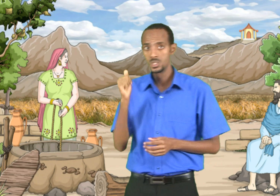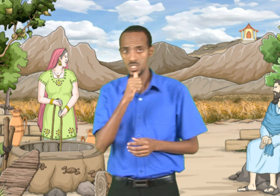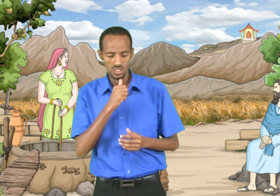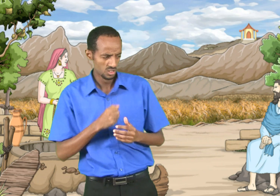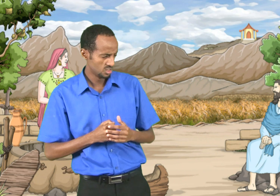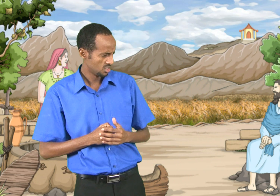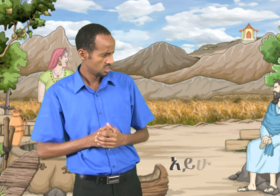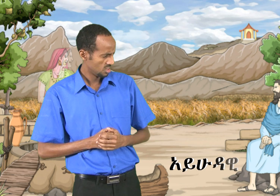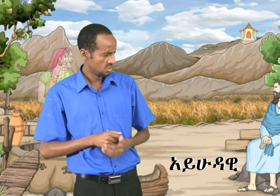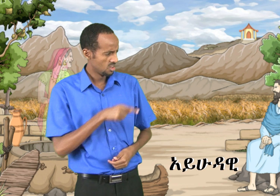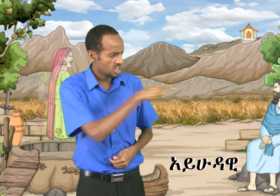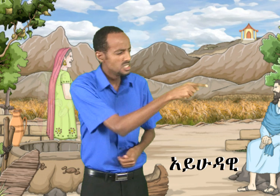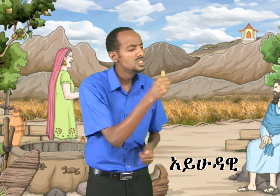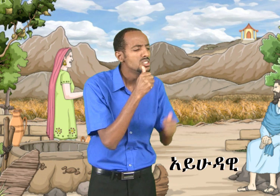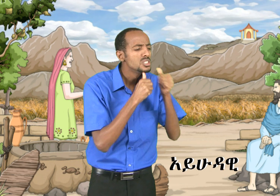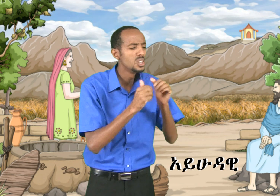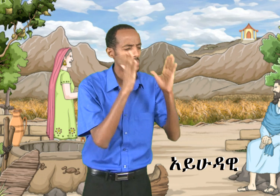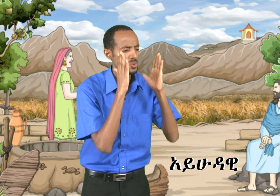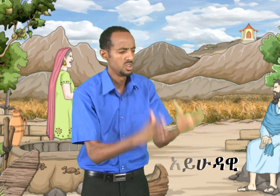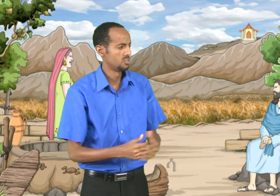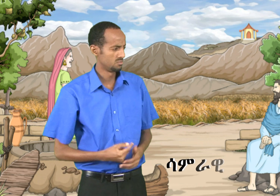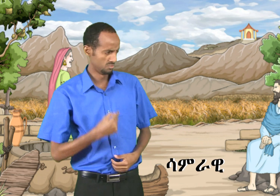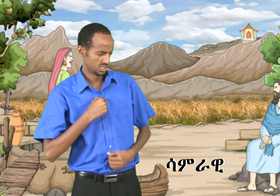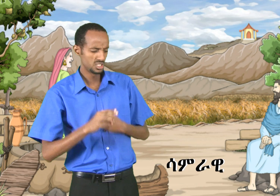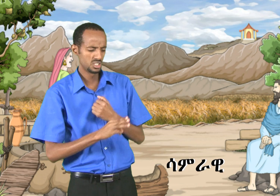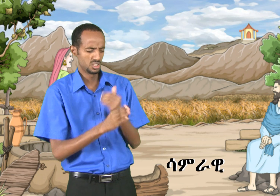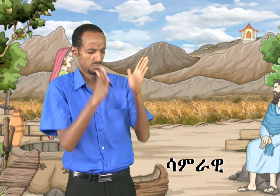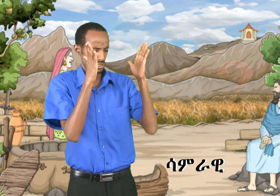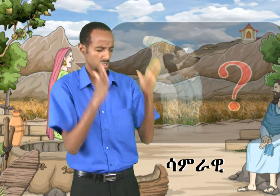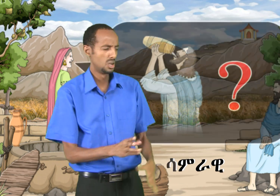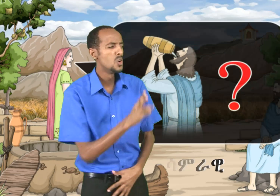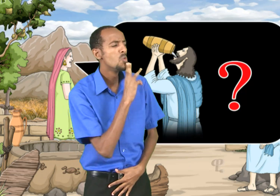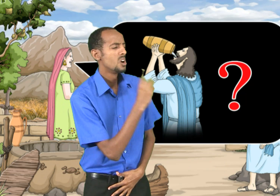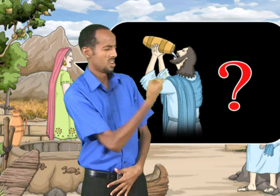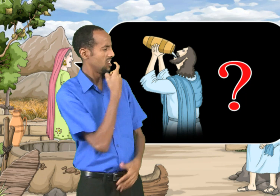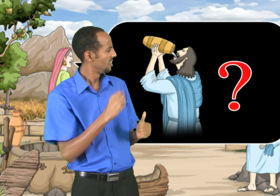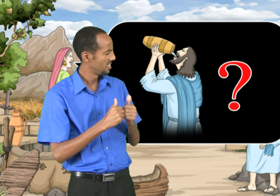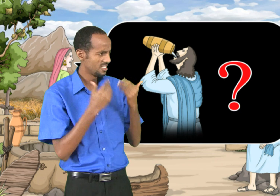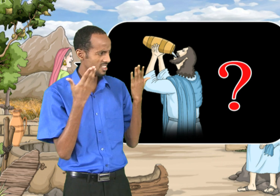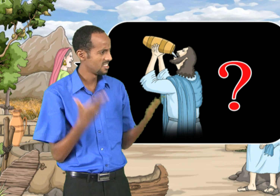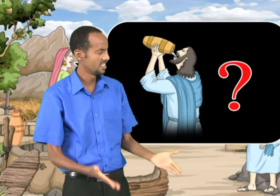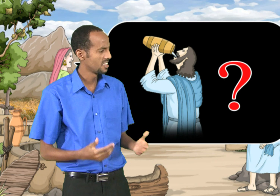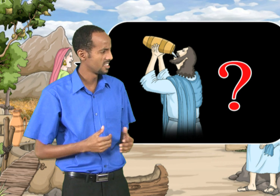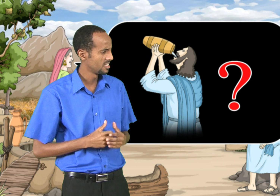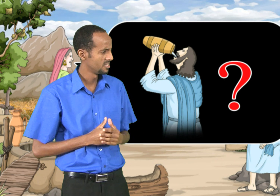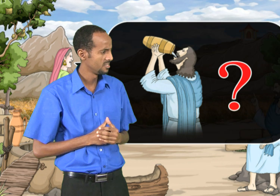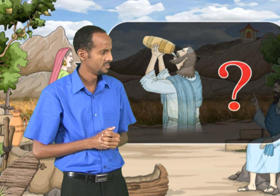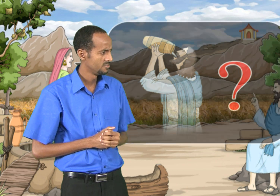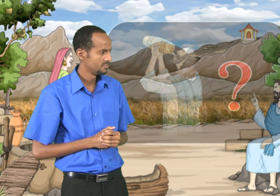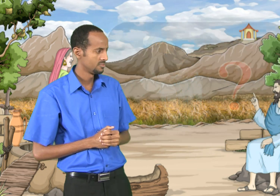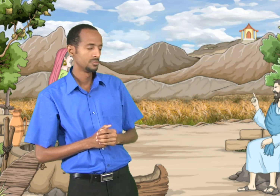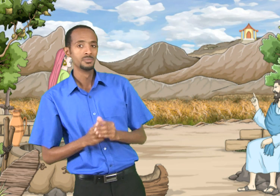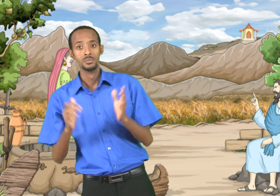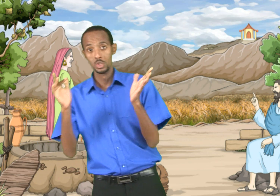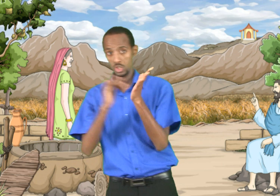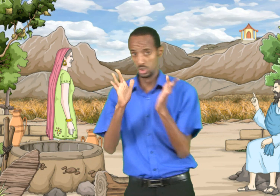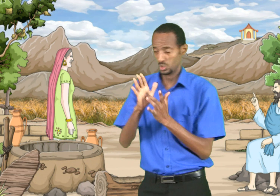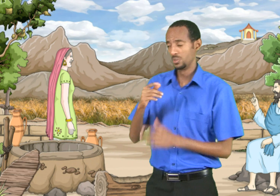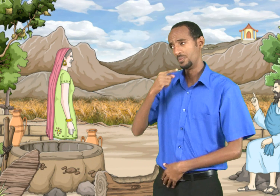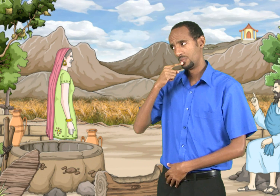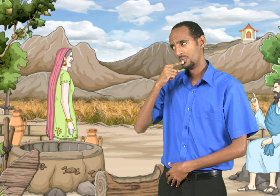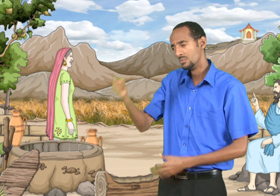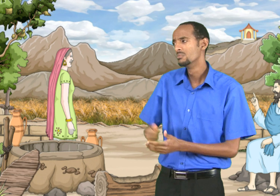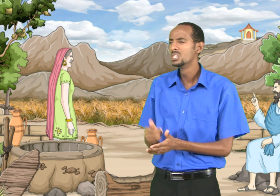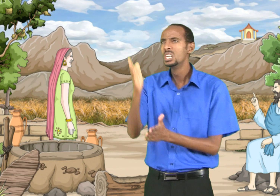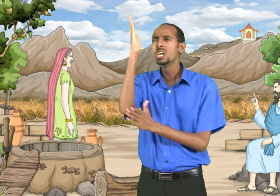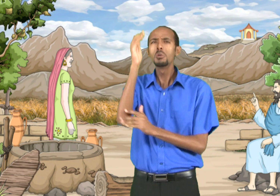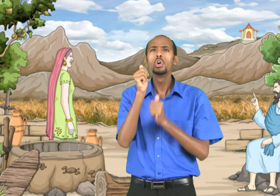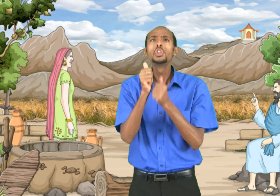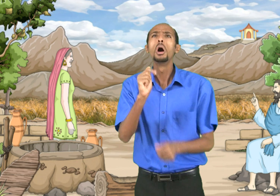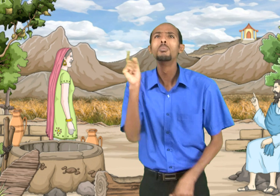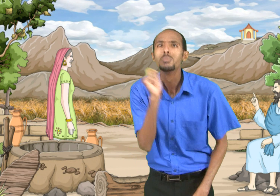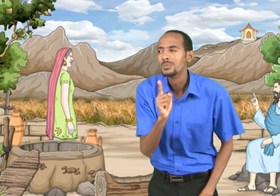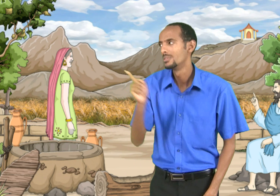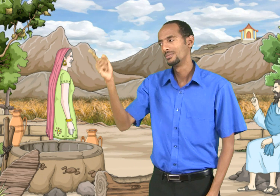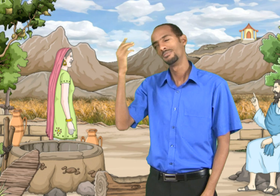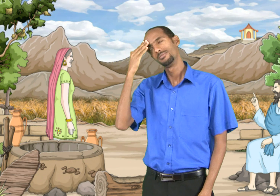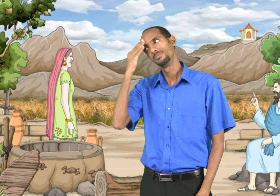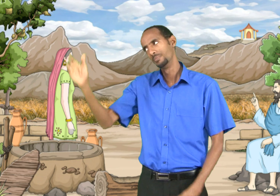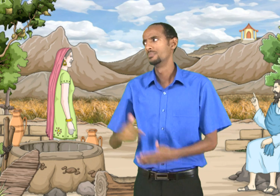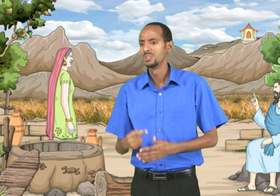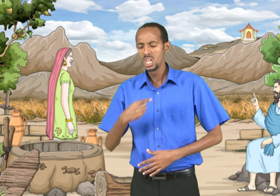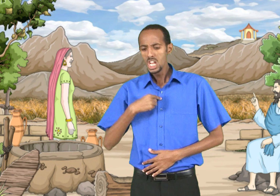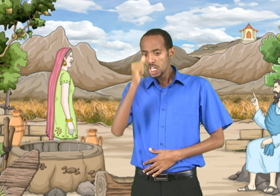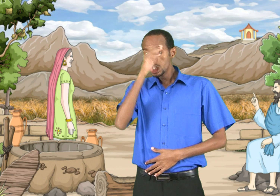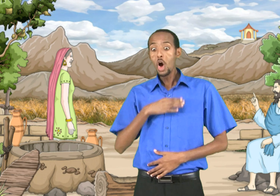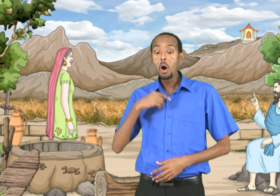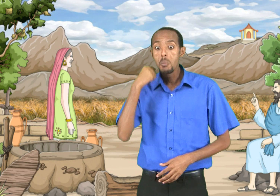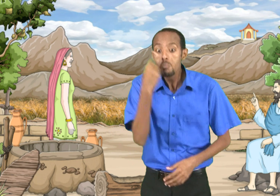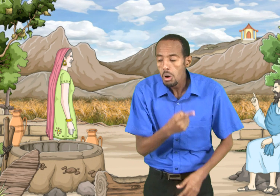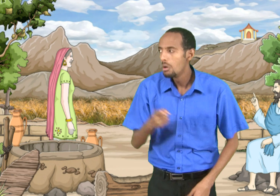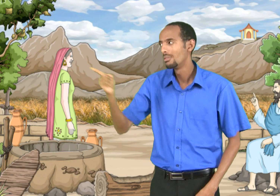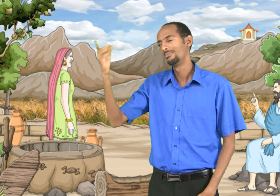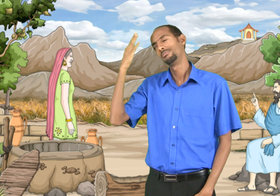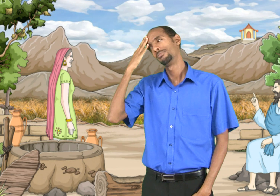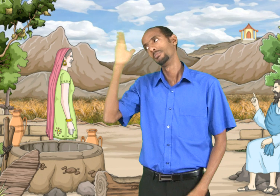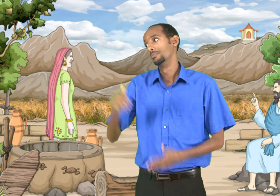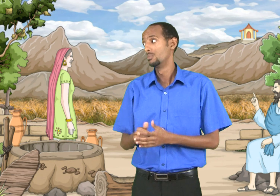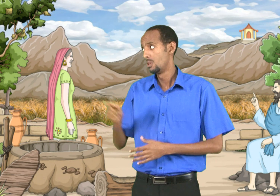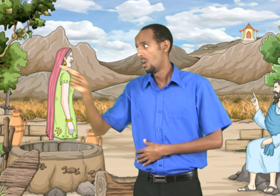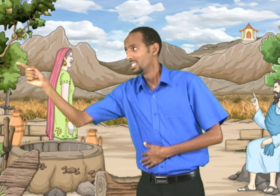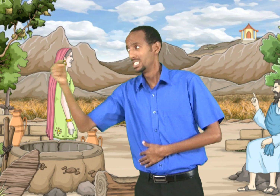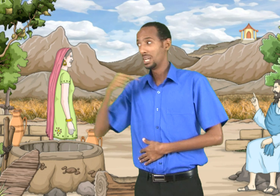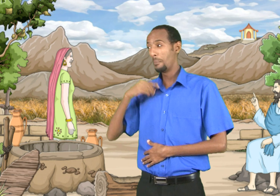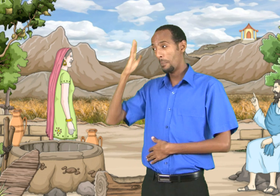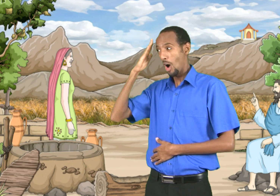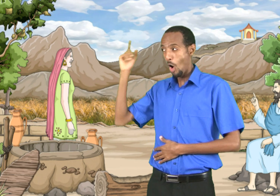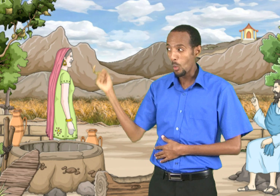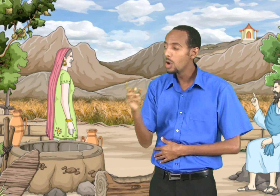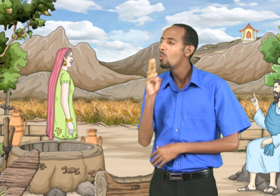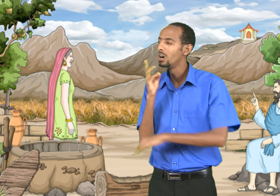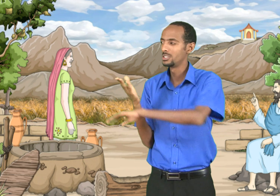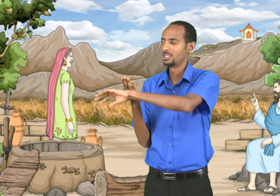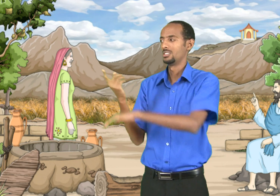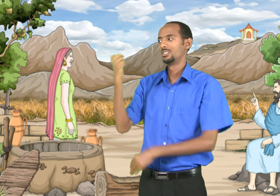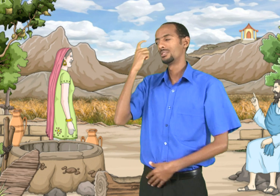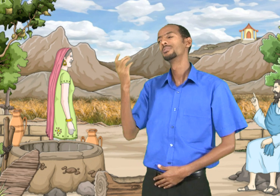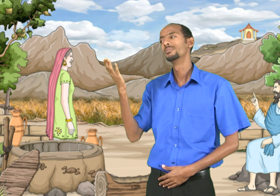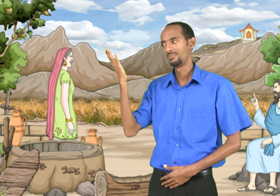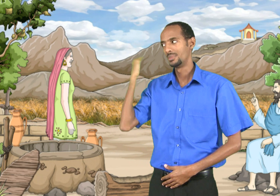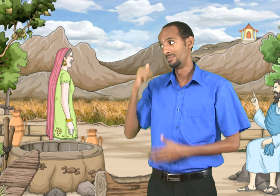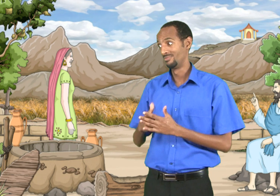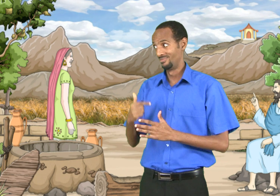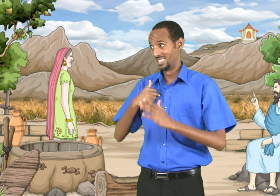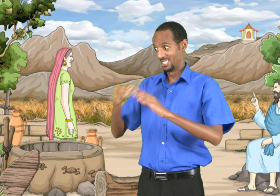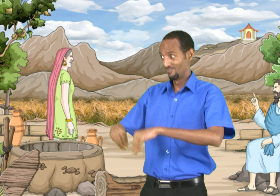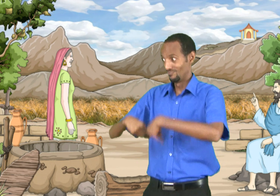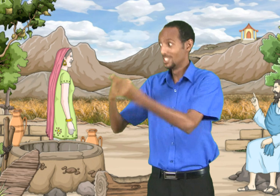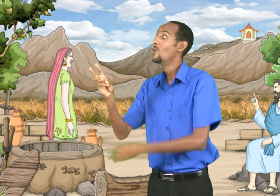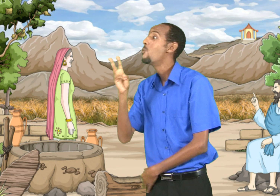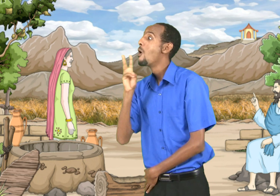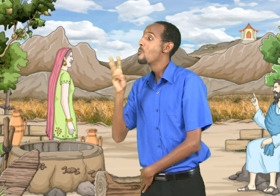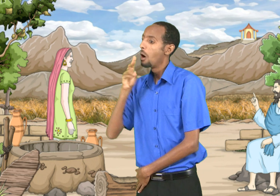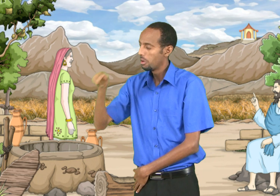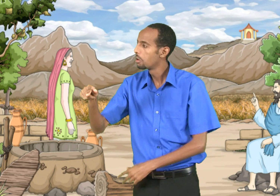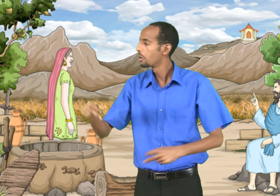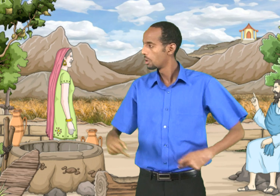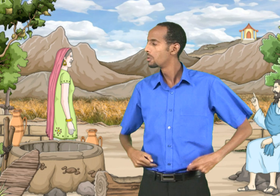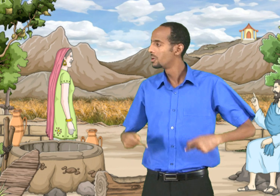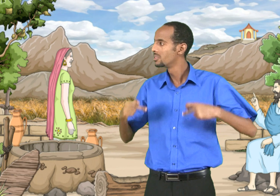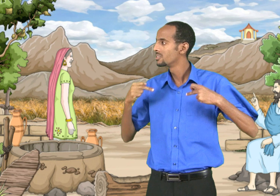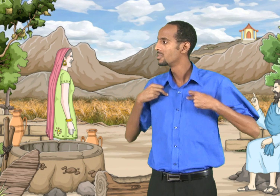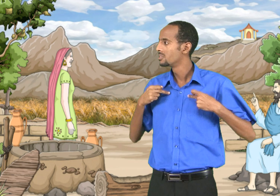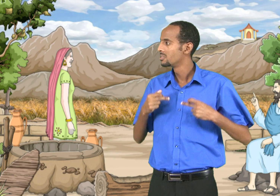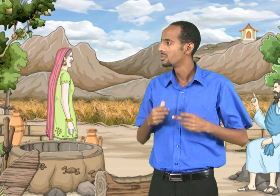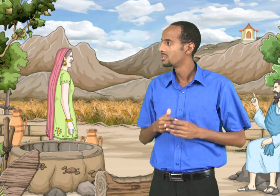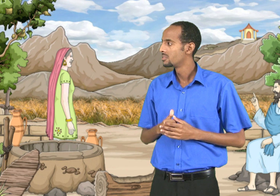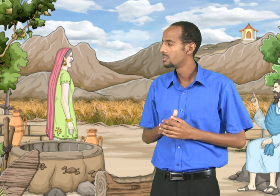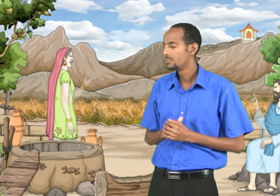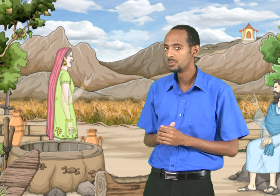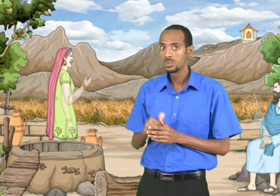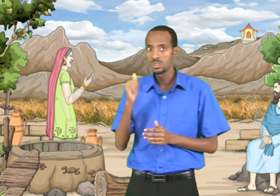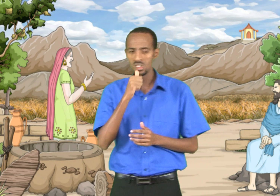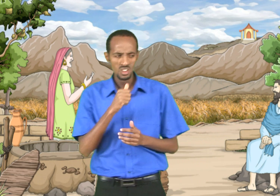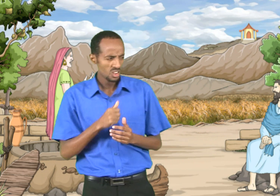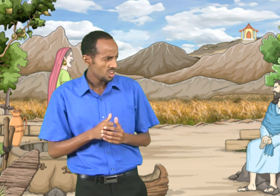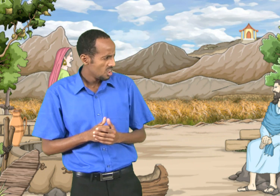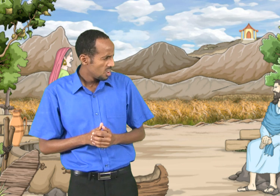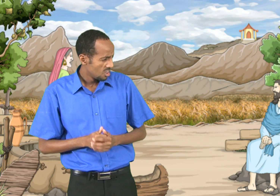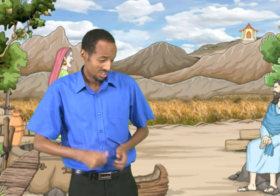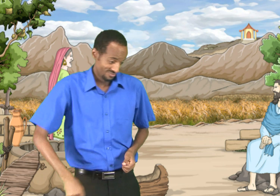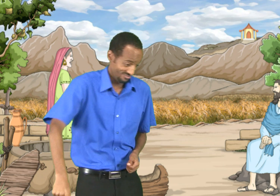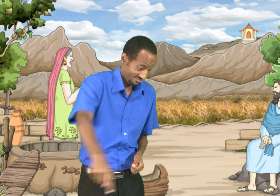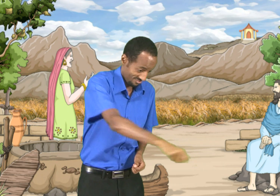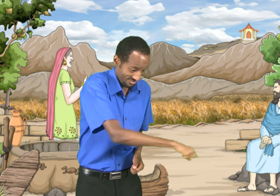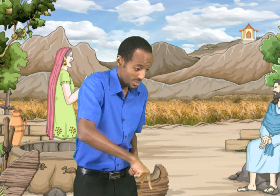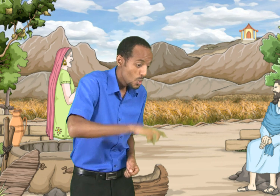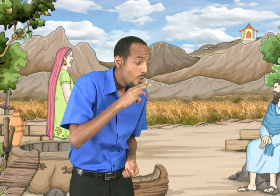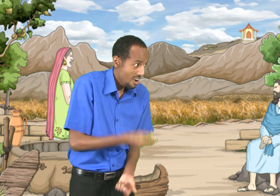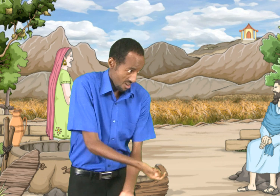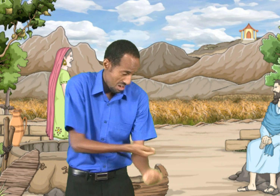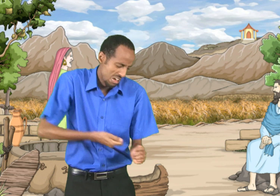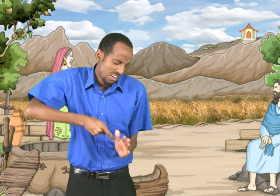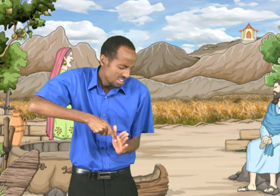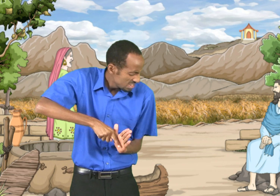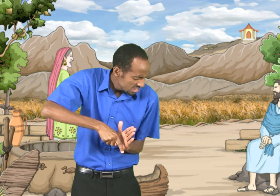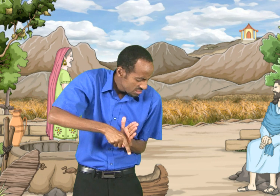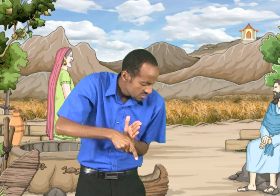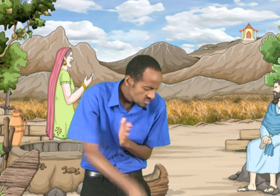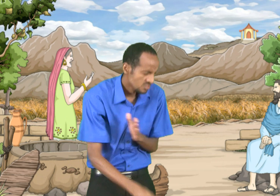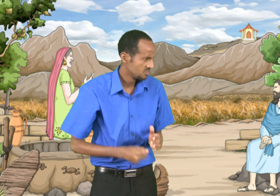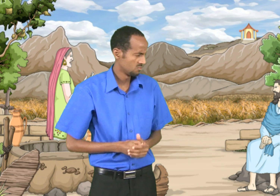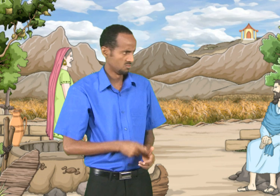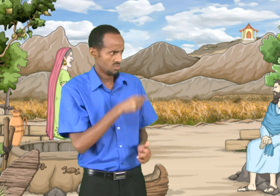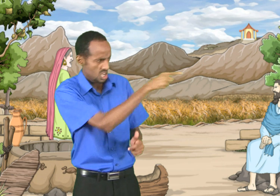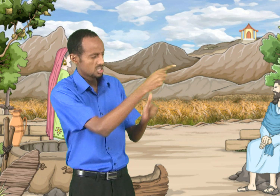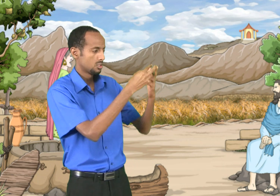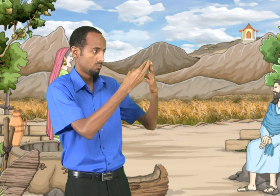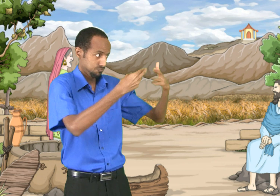“How can You ask for a drink from me, a Samaritan woman?” (For Jews do not associate with Samaritans.) Jesus answered, “If you knew the gift of God and who is asking you for a drink, you would have asked Him, and He would have given you living water.”